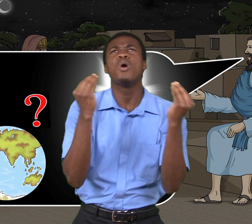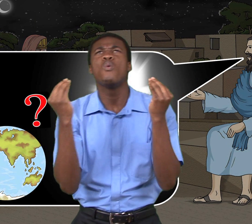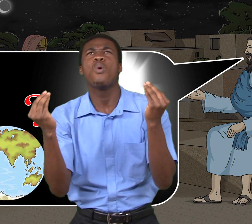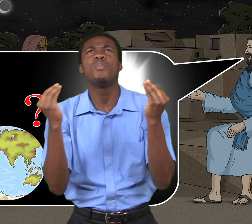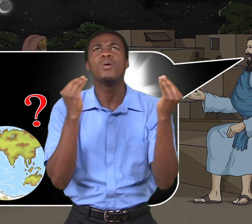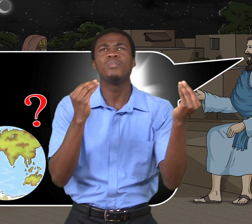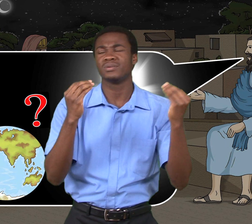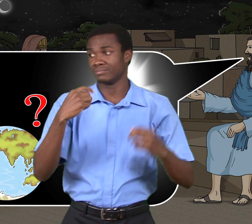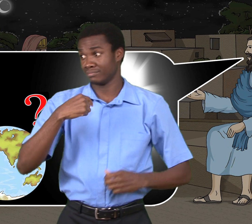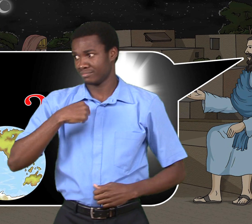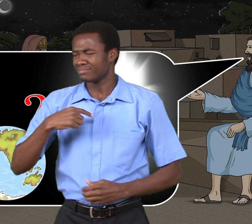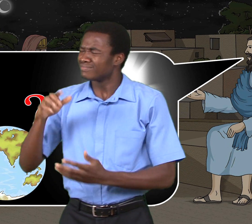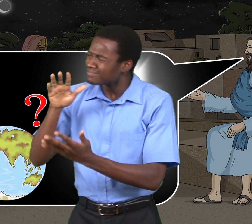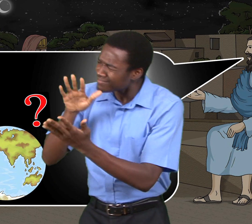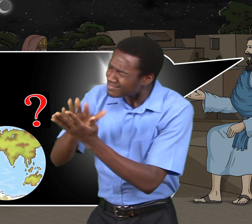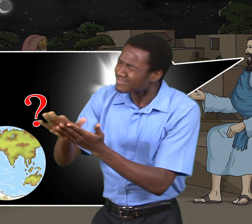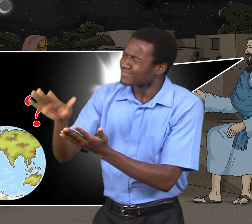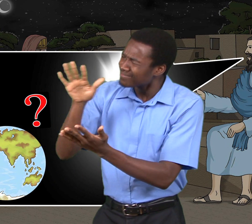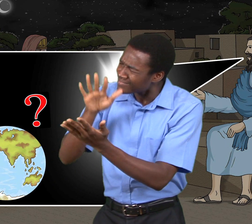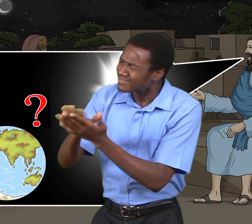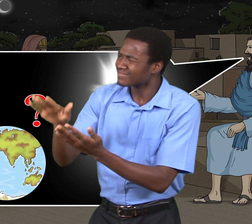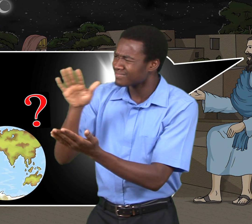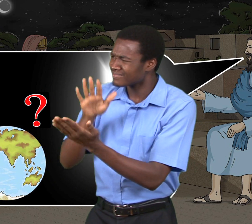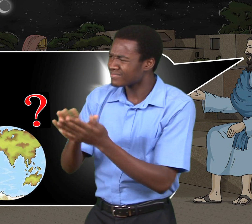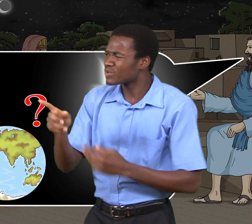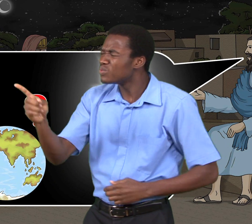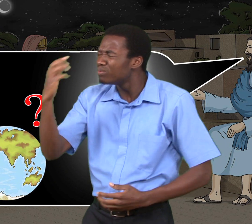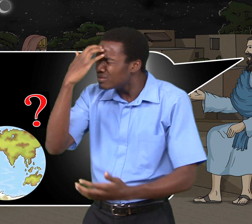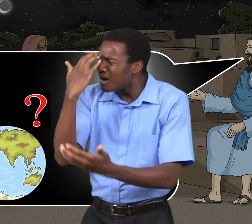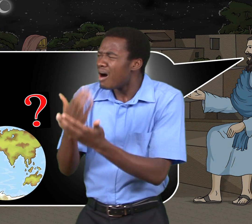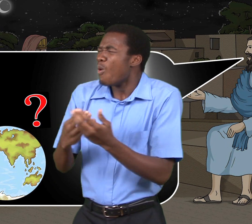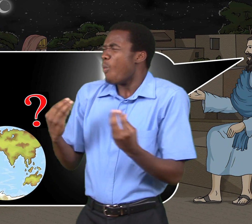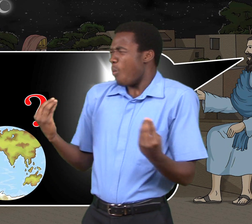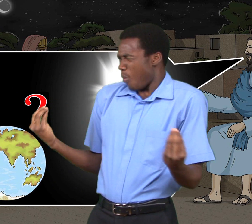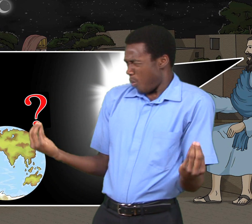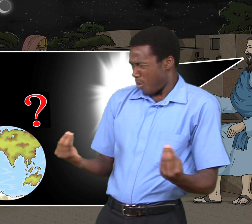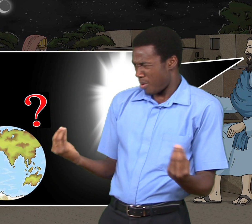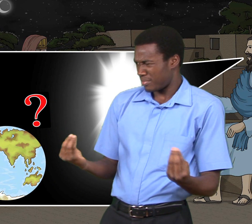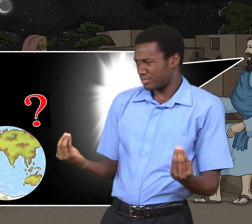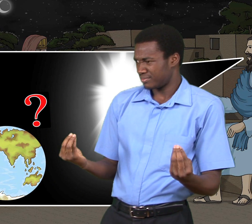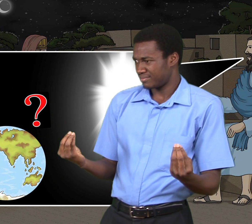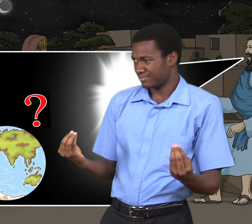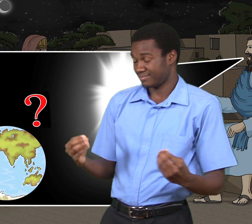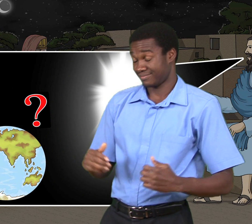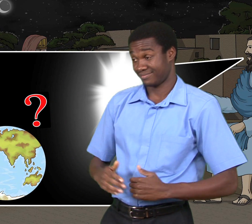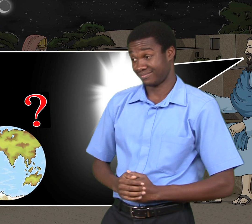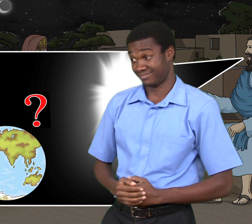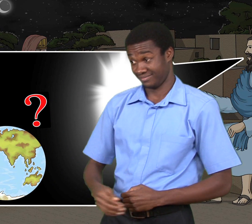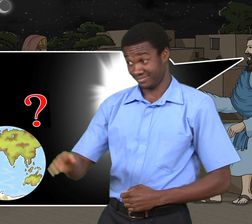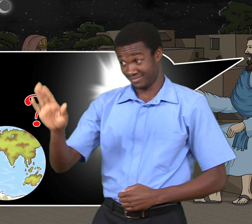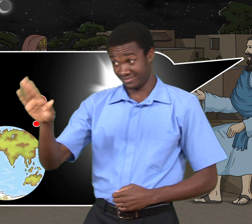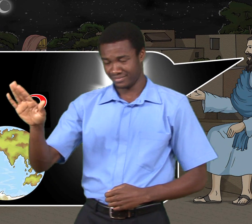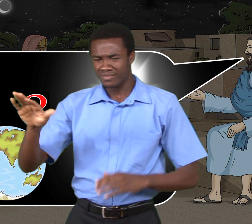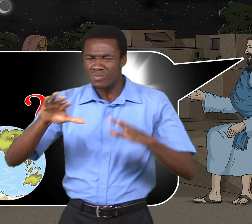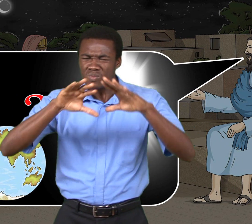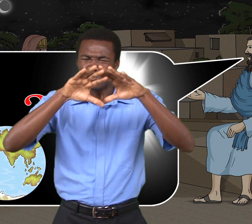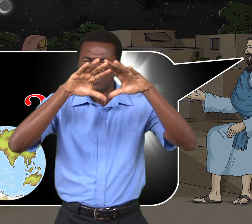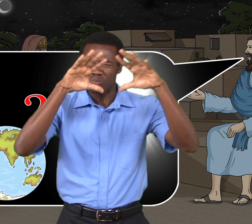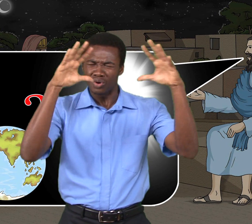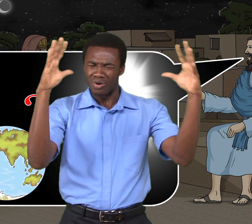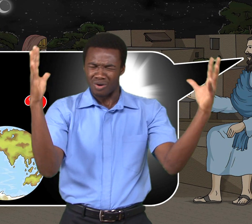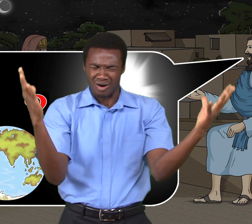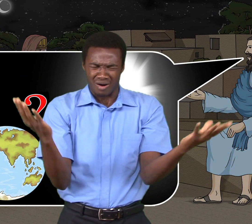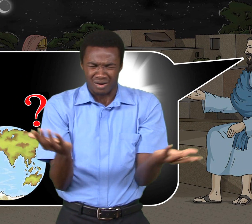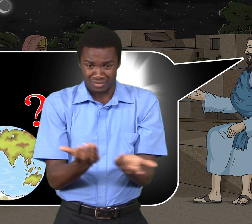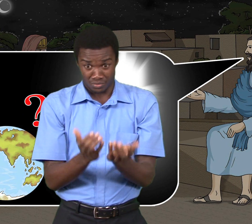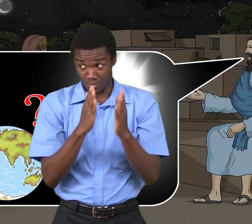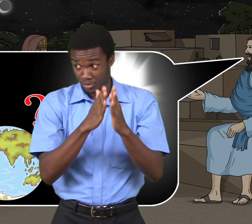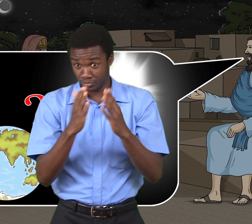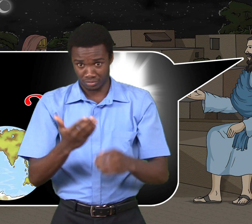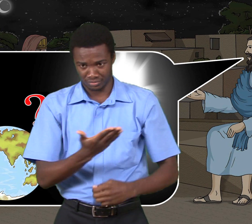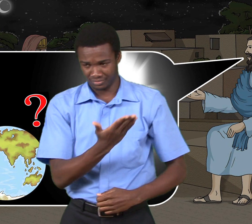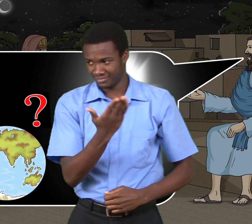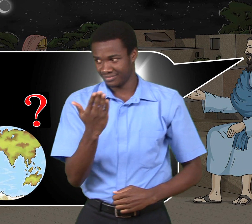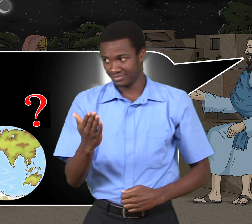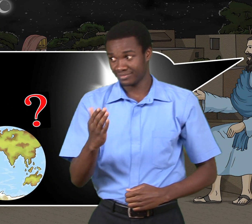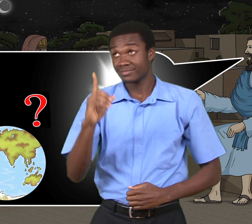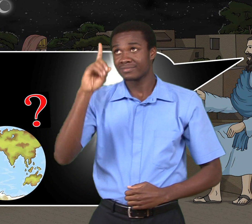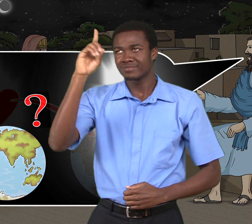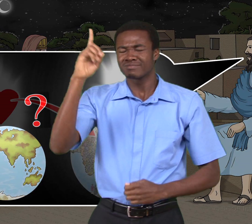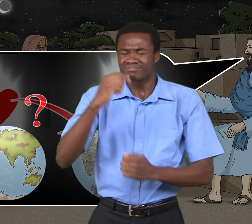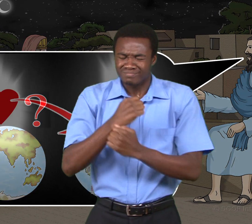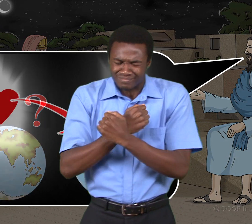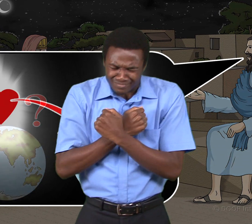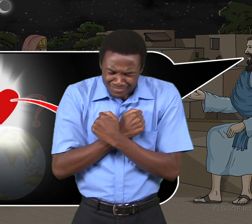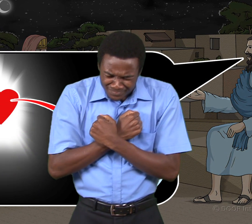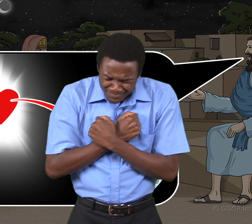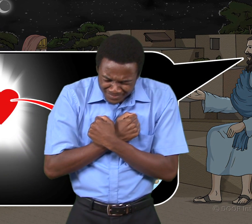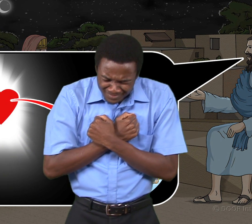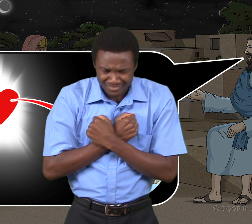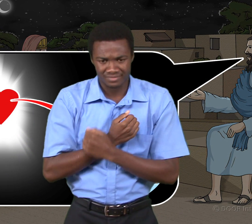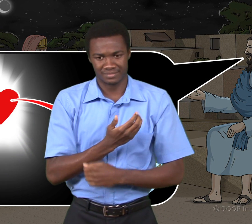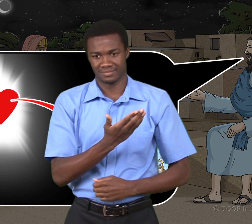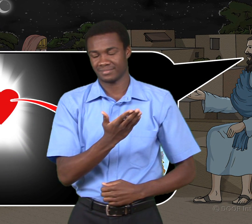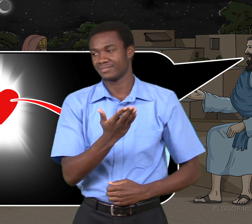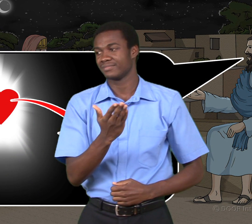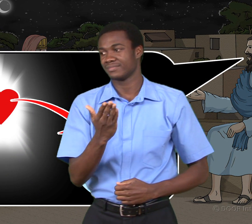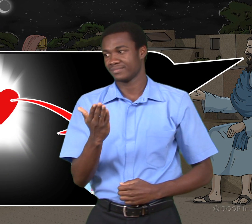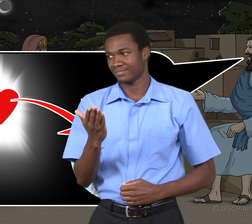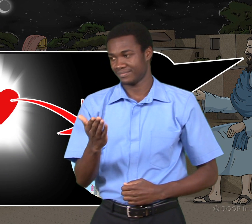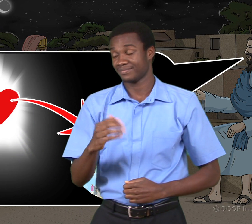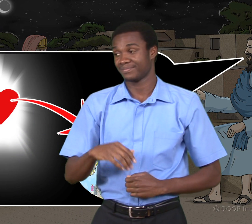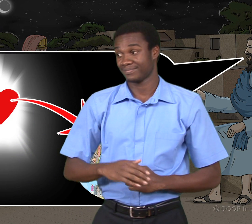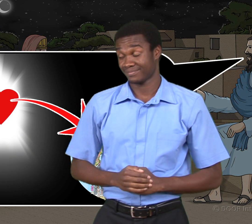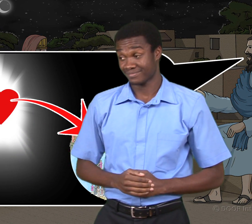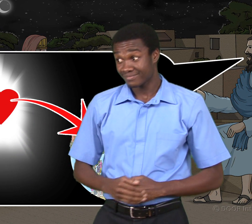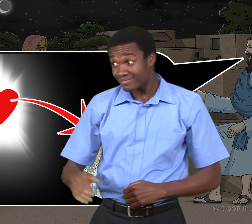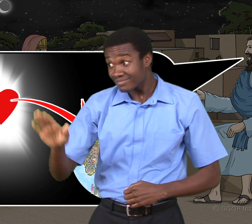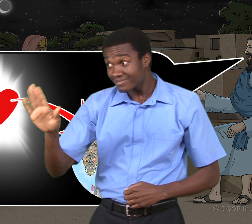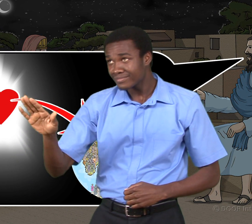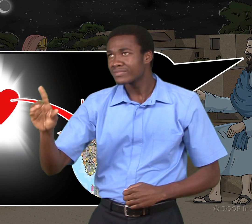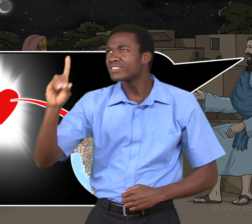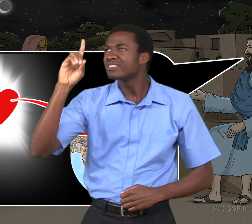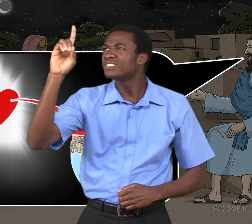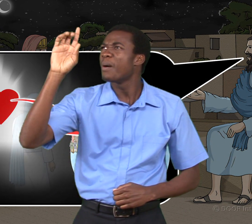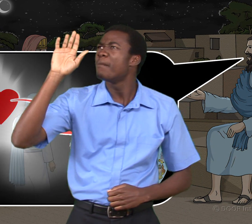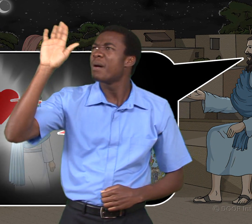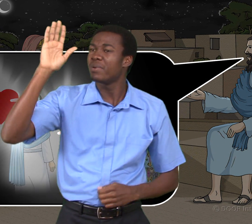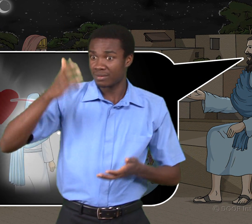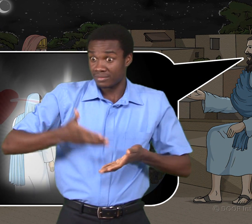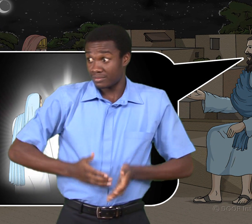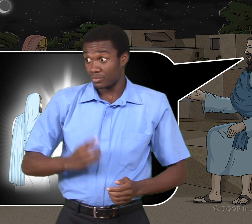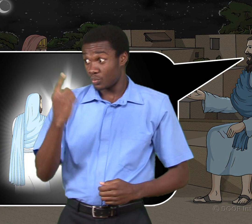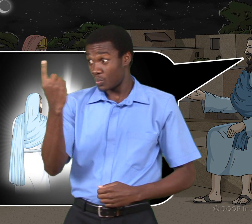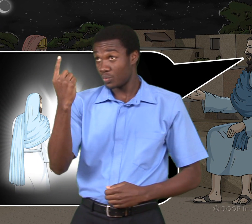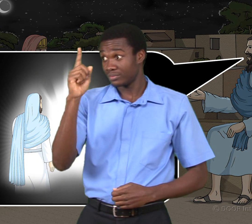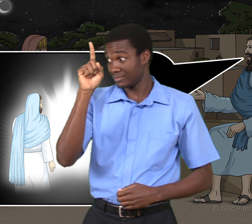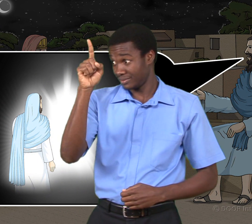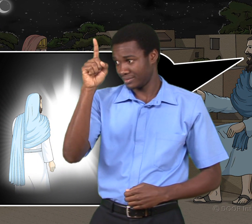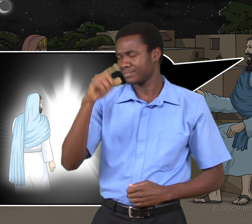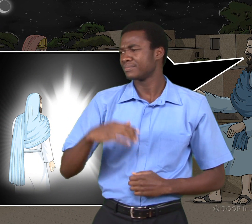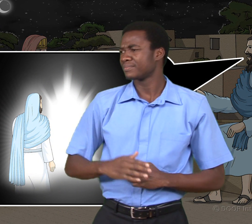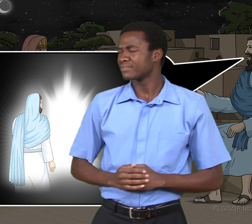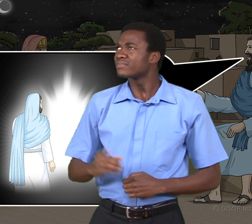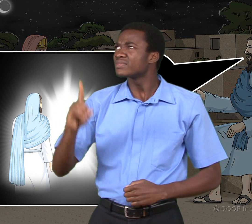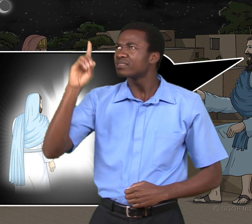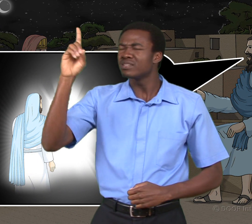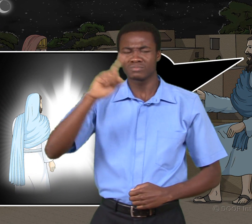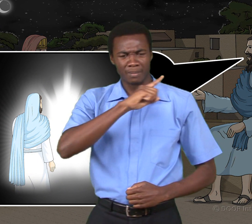No one has ascended into heaven except the One who descended from heaven—the Son of Man.